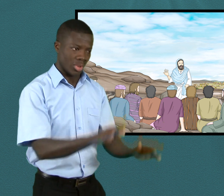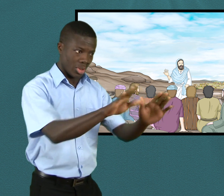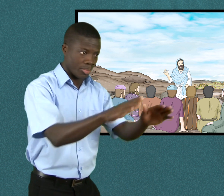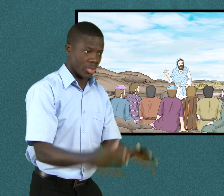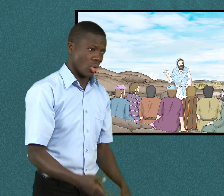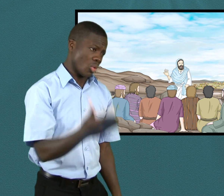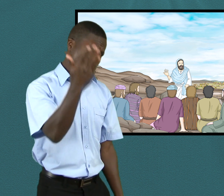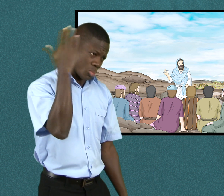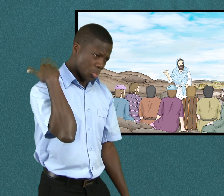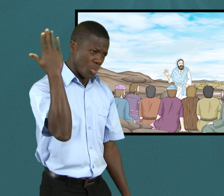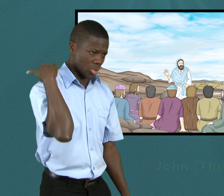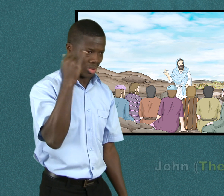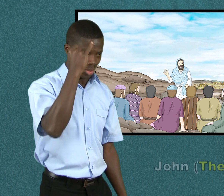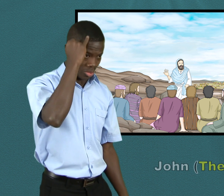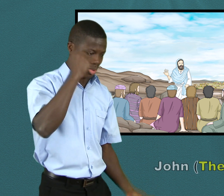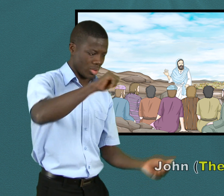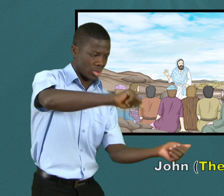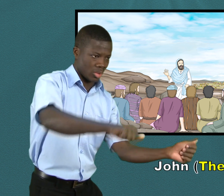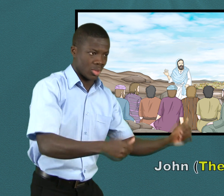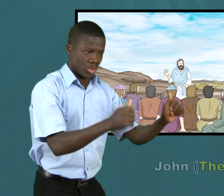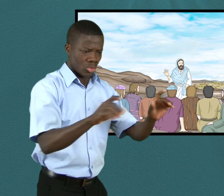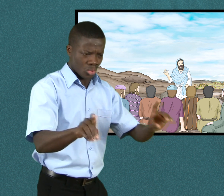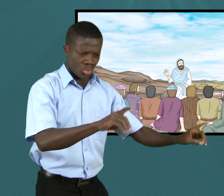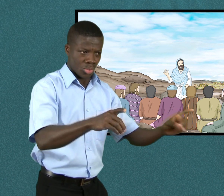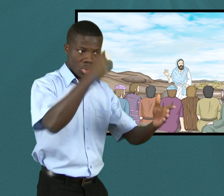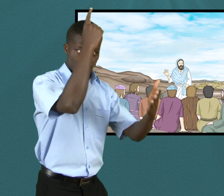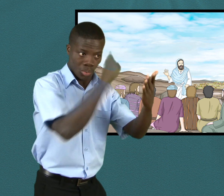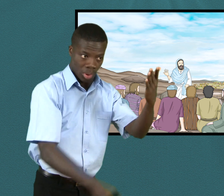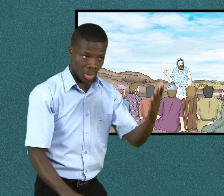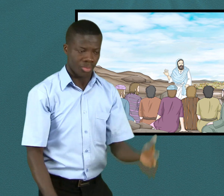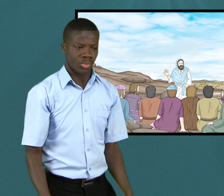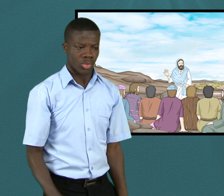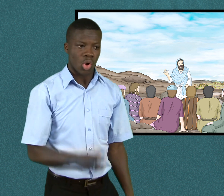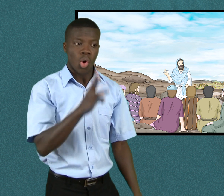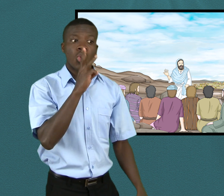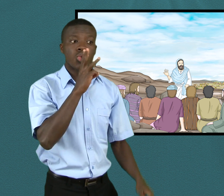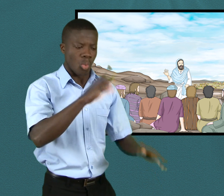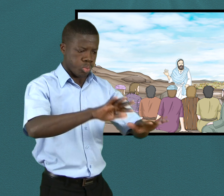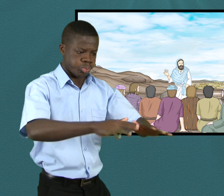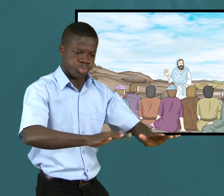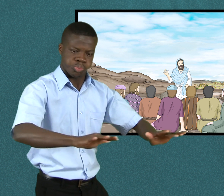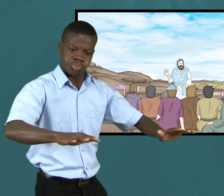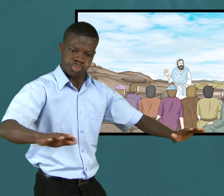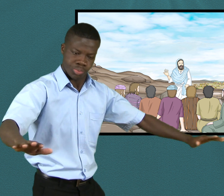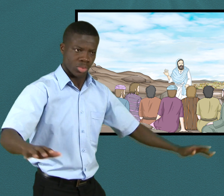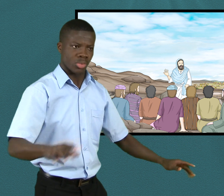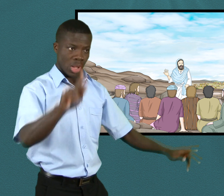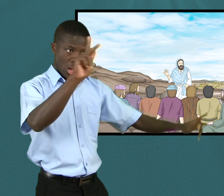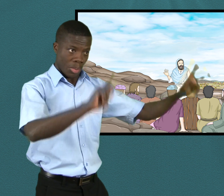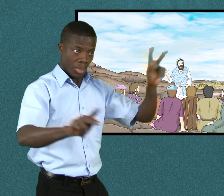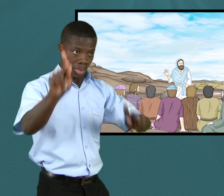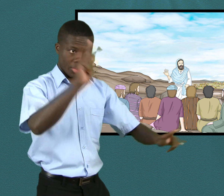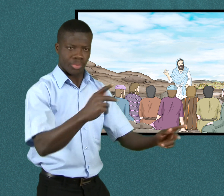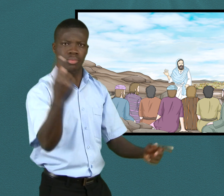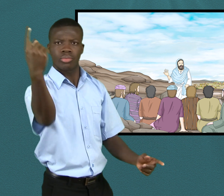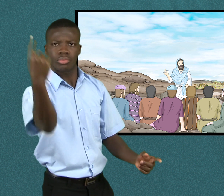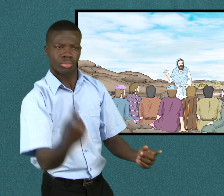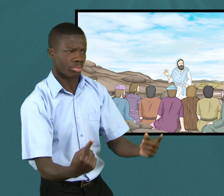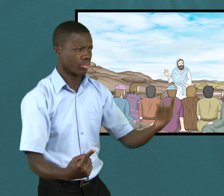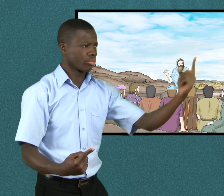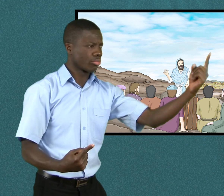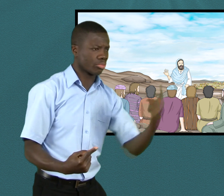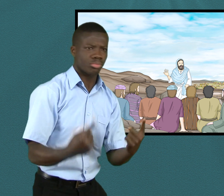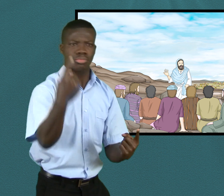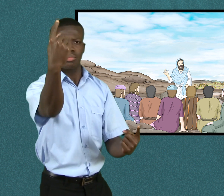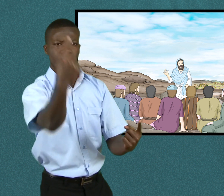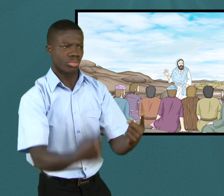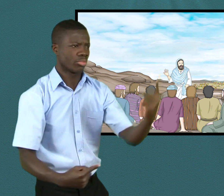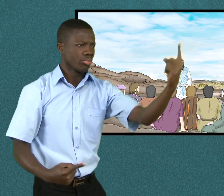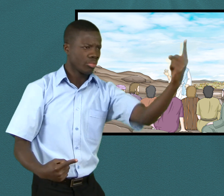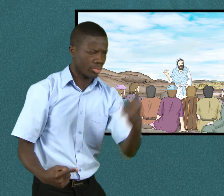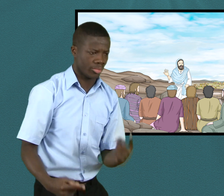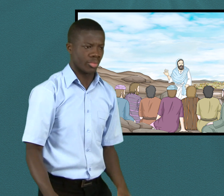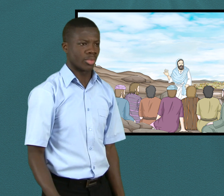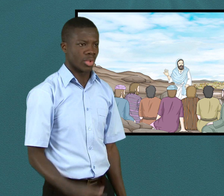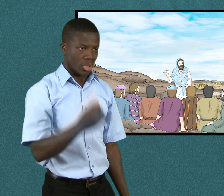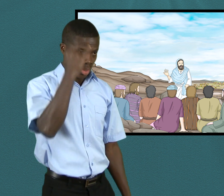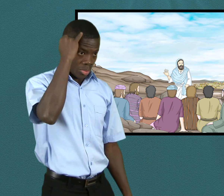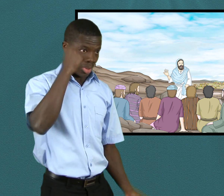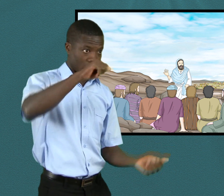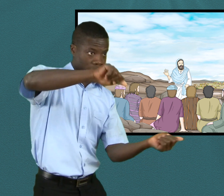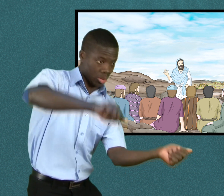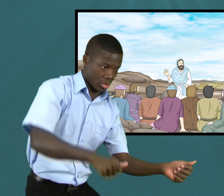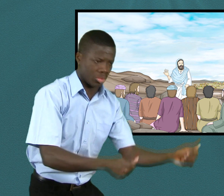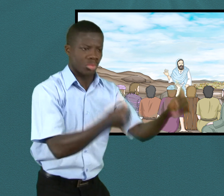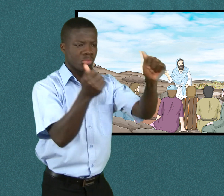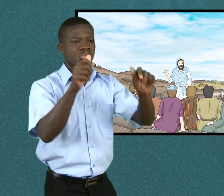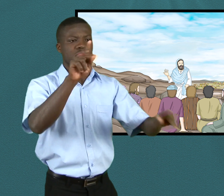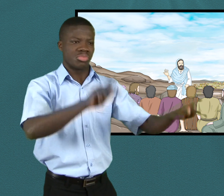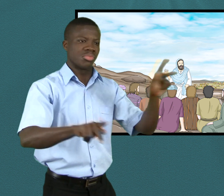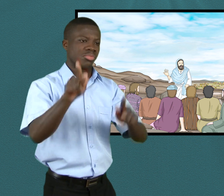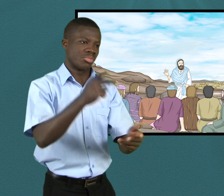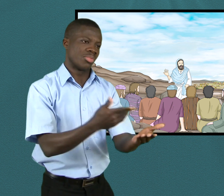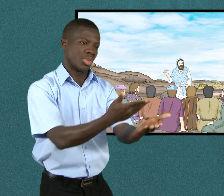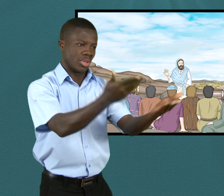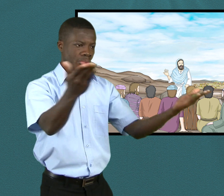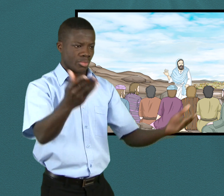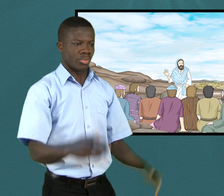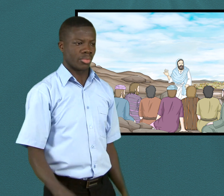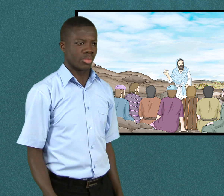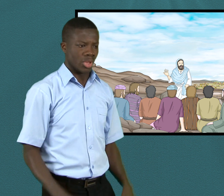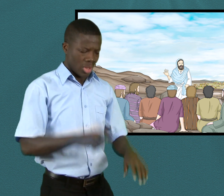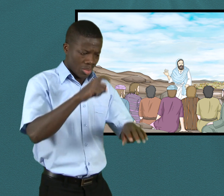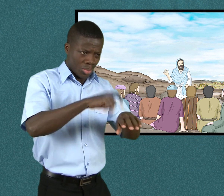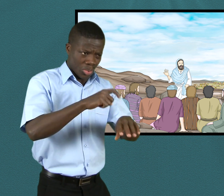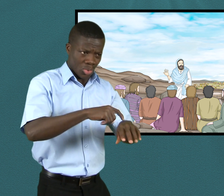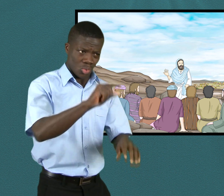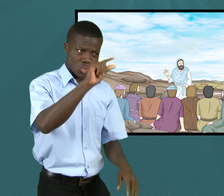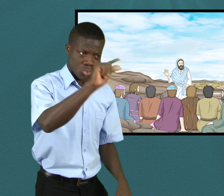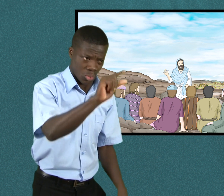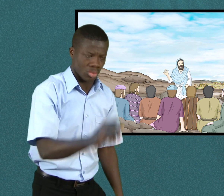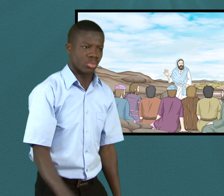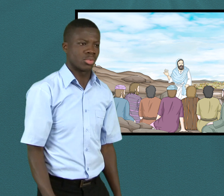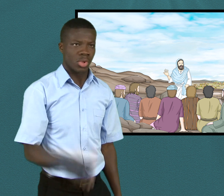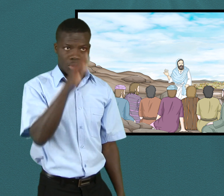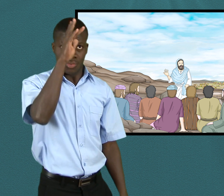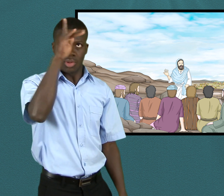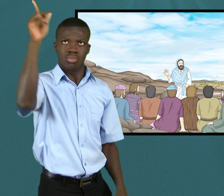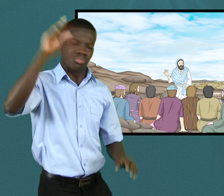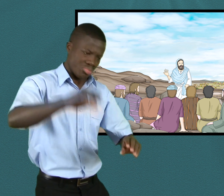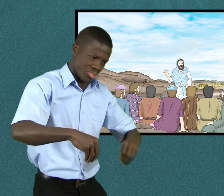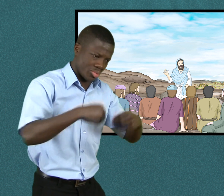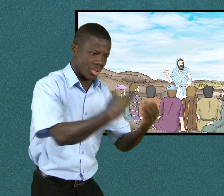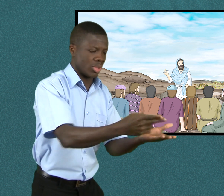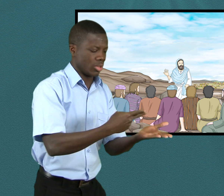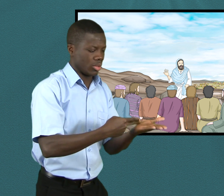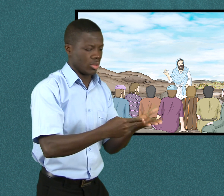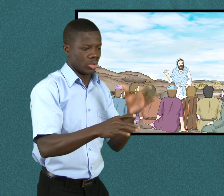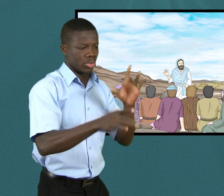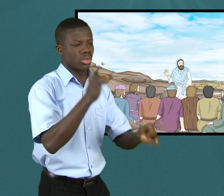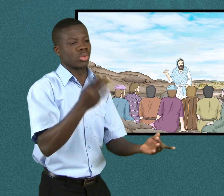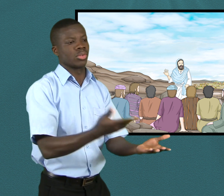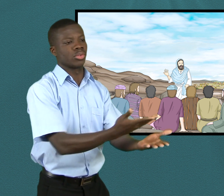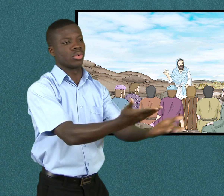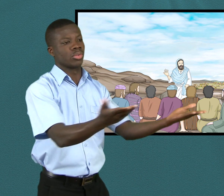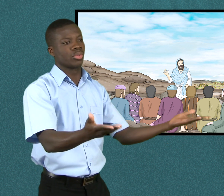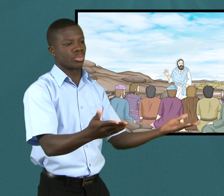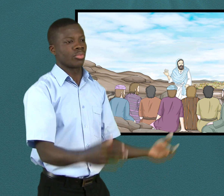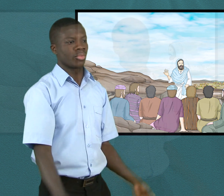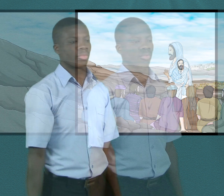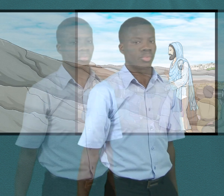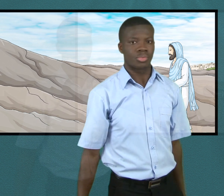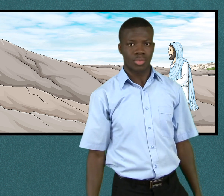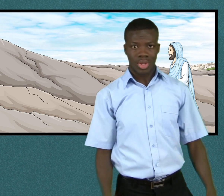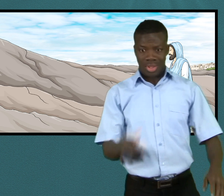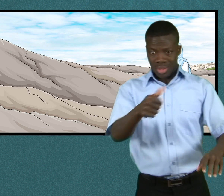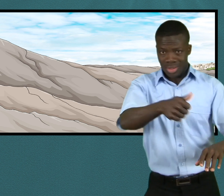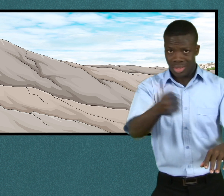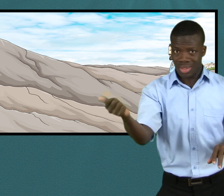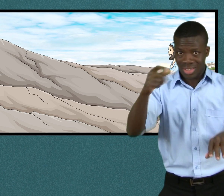For John baptized with water, but in a few days you will be baptized with the Holy Spirit.”